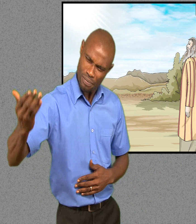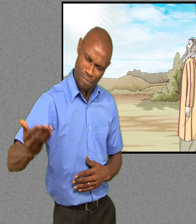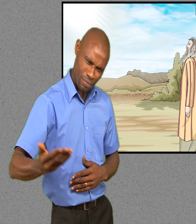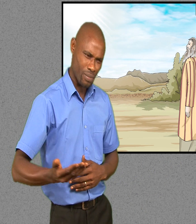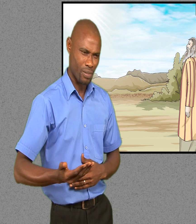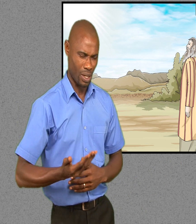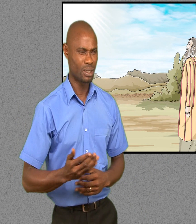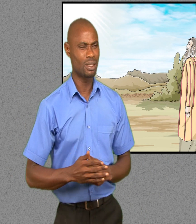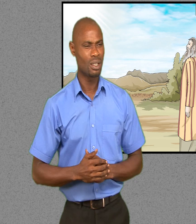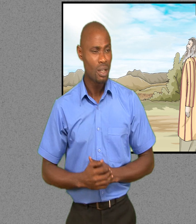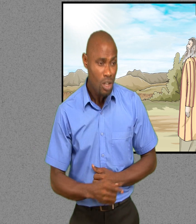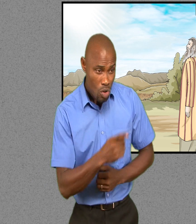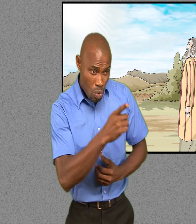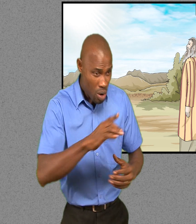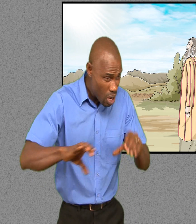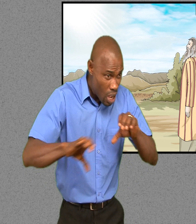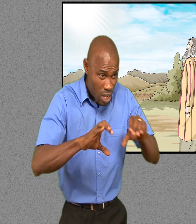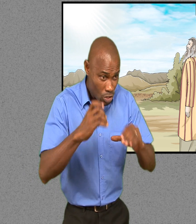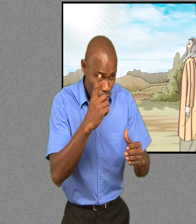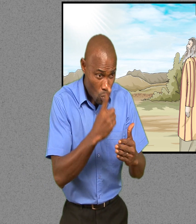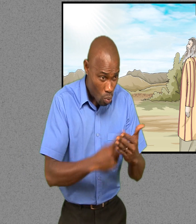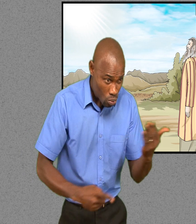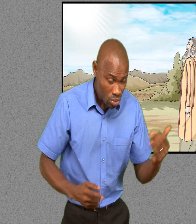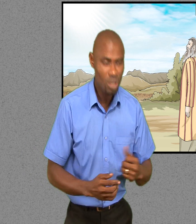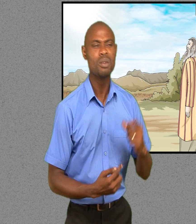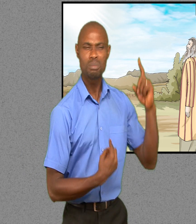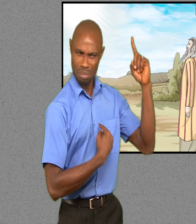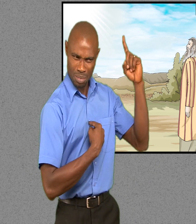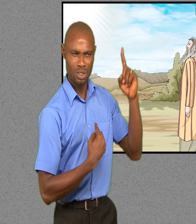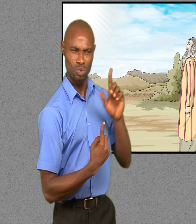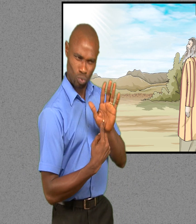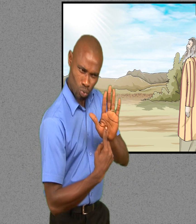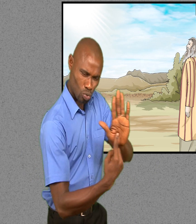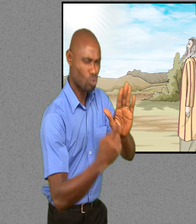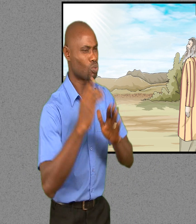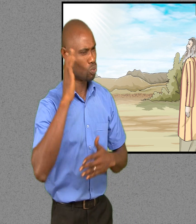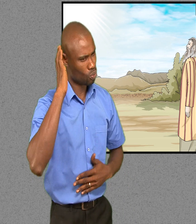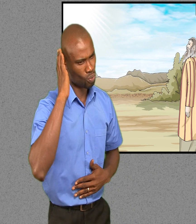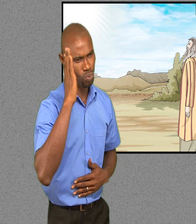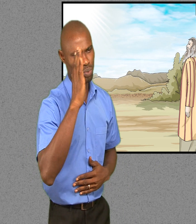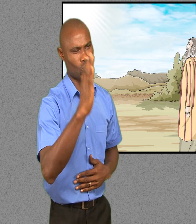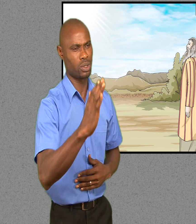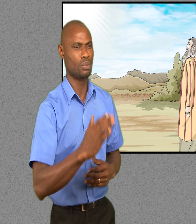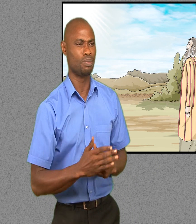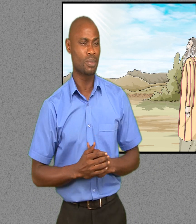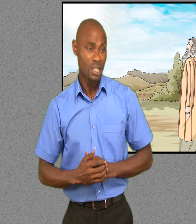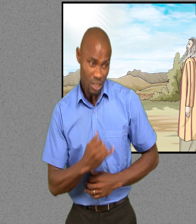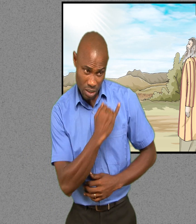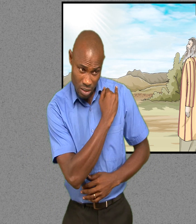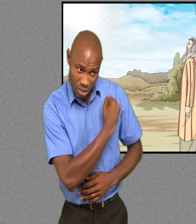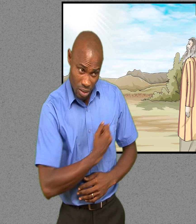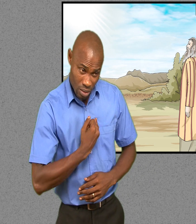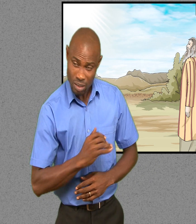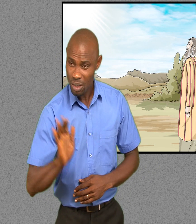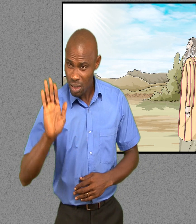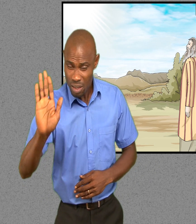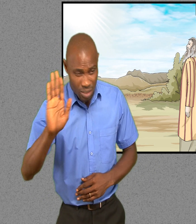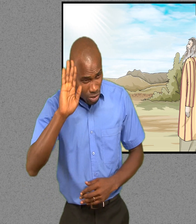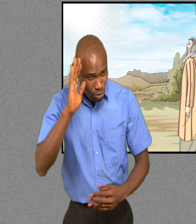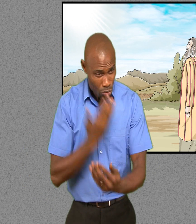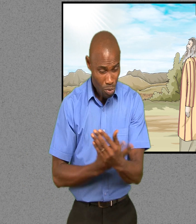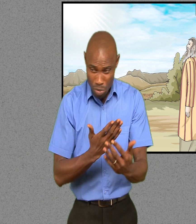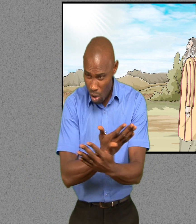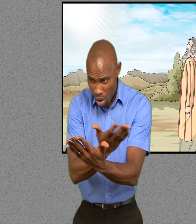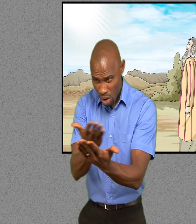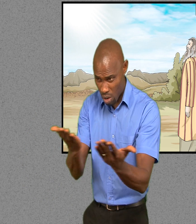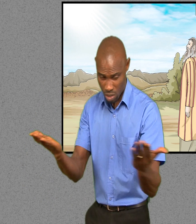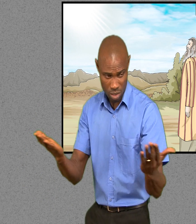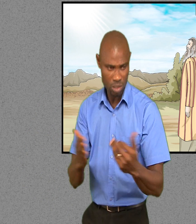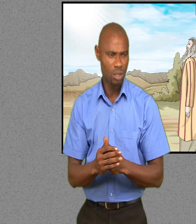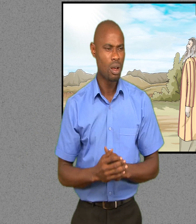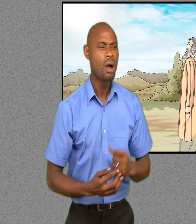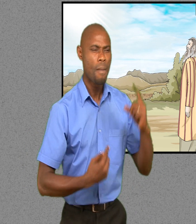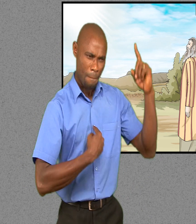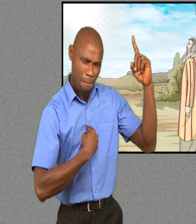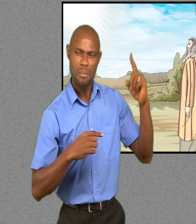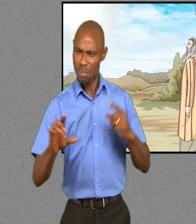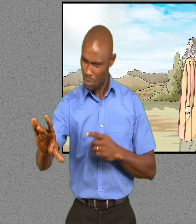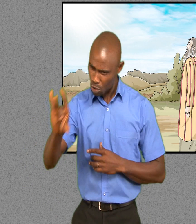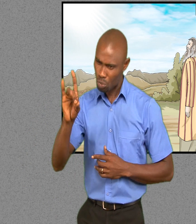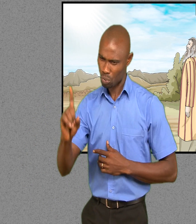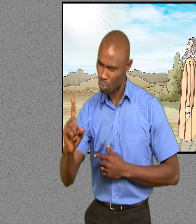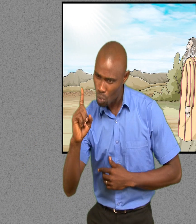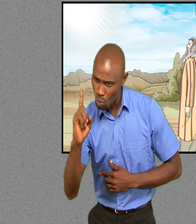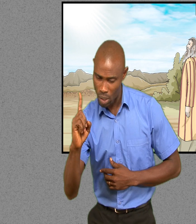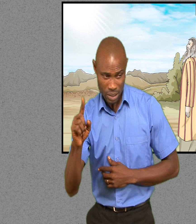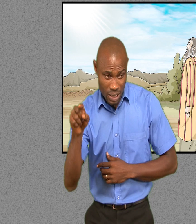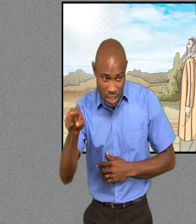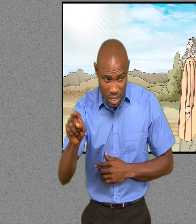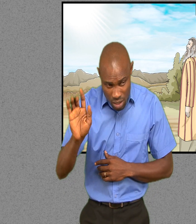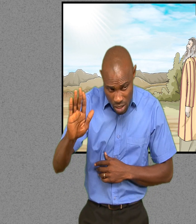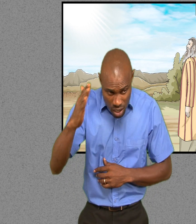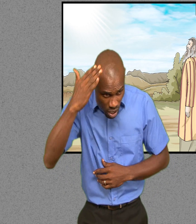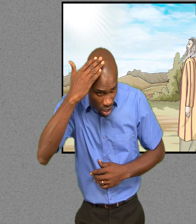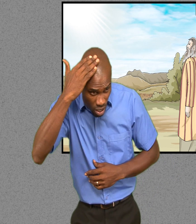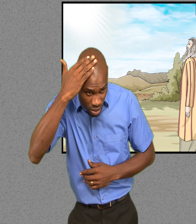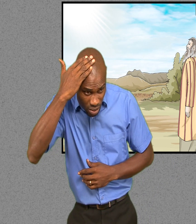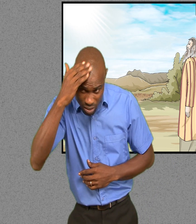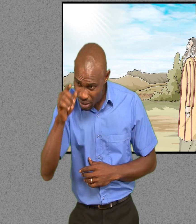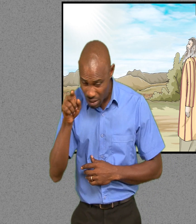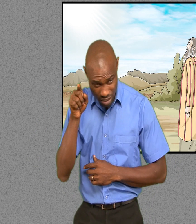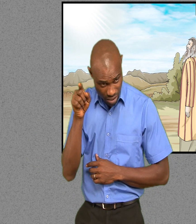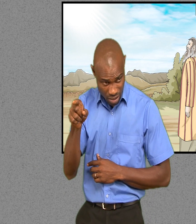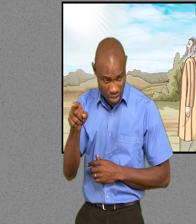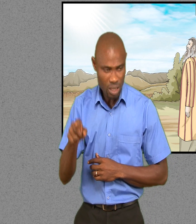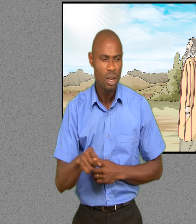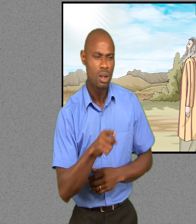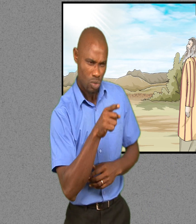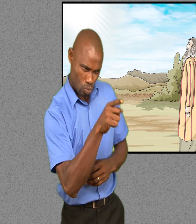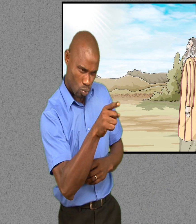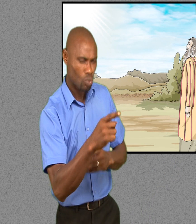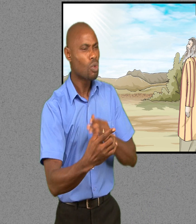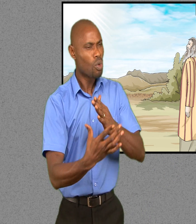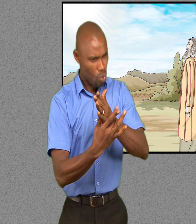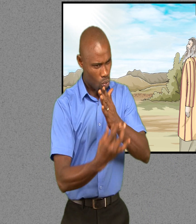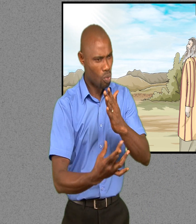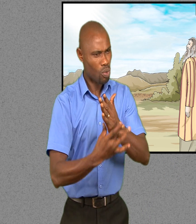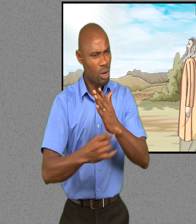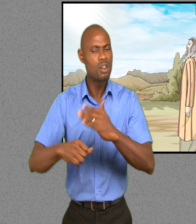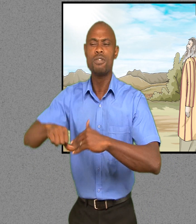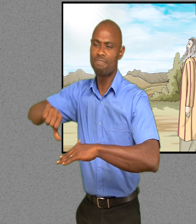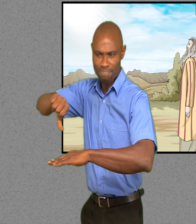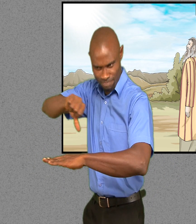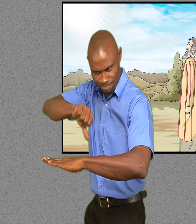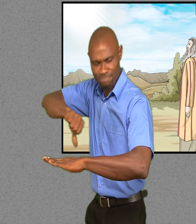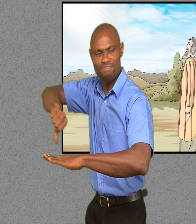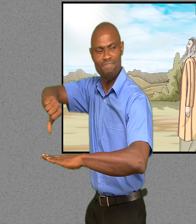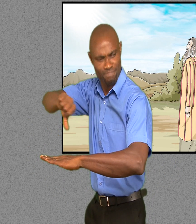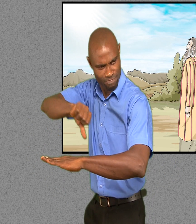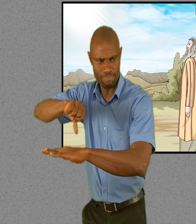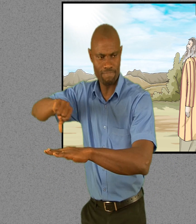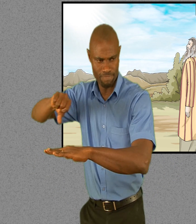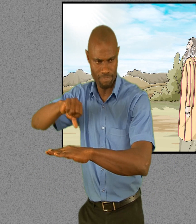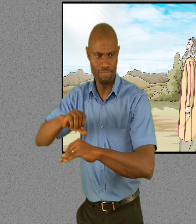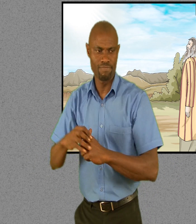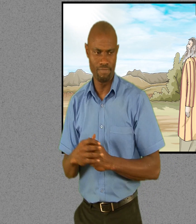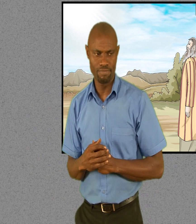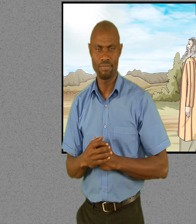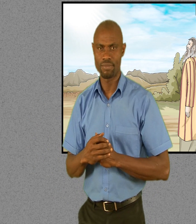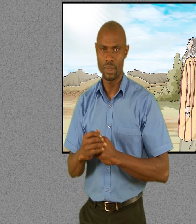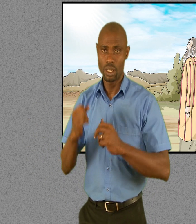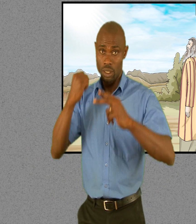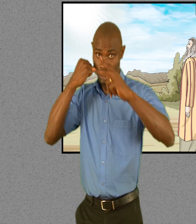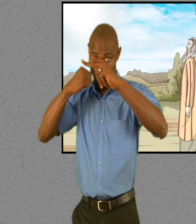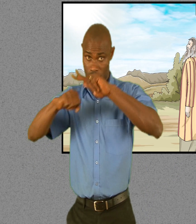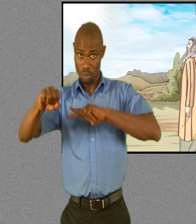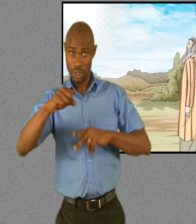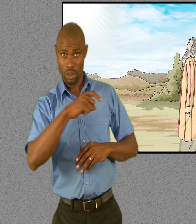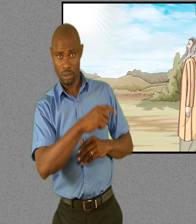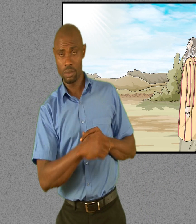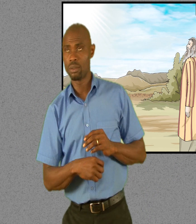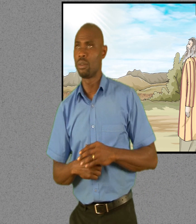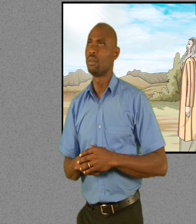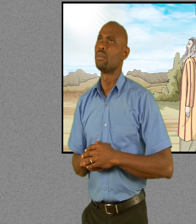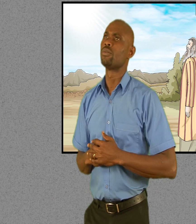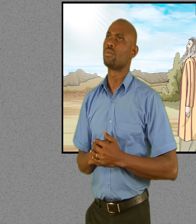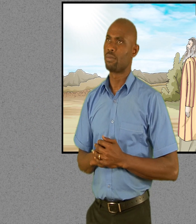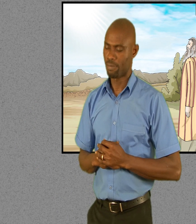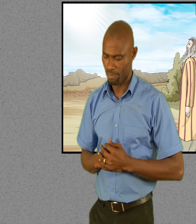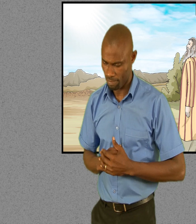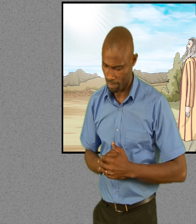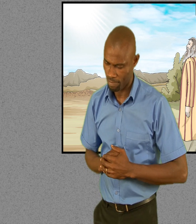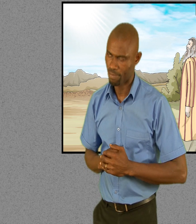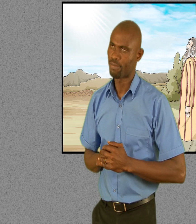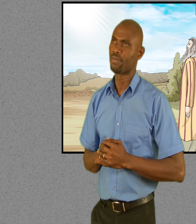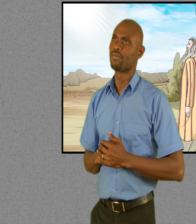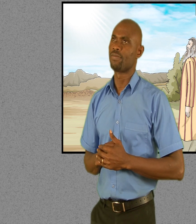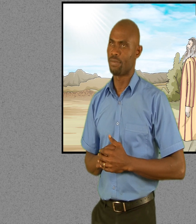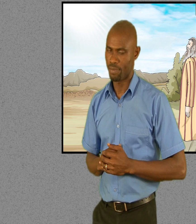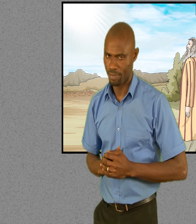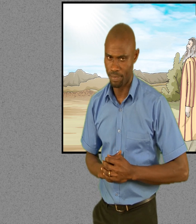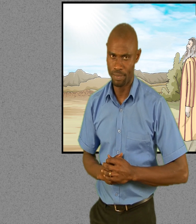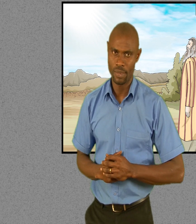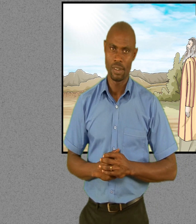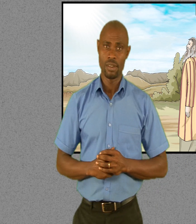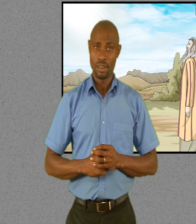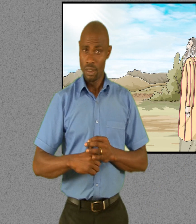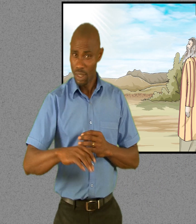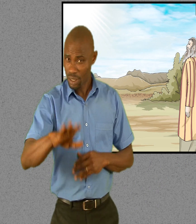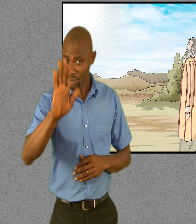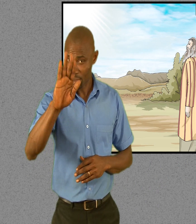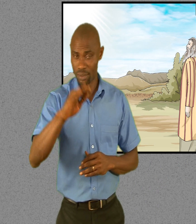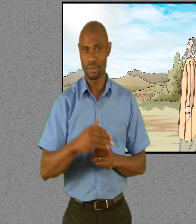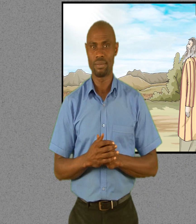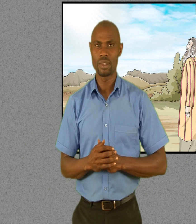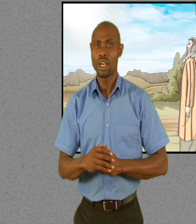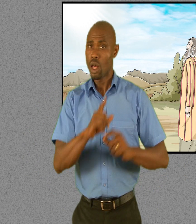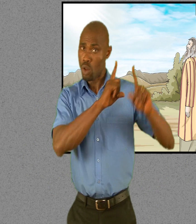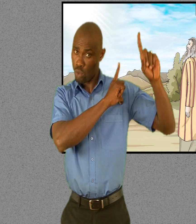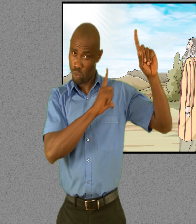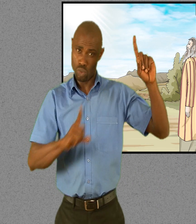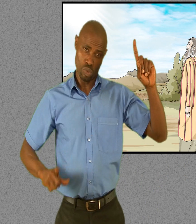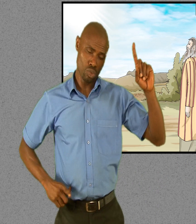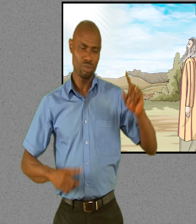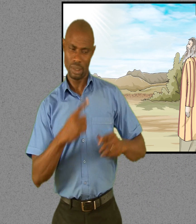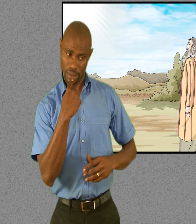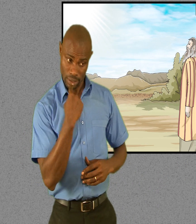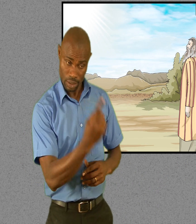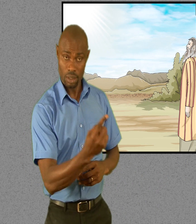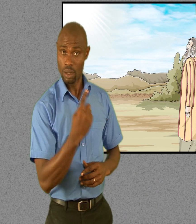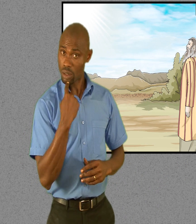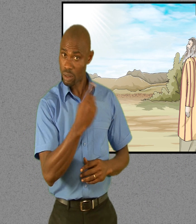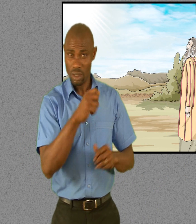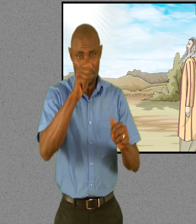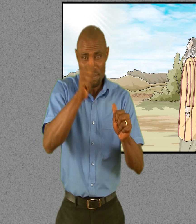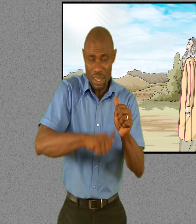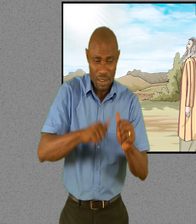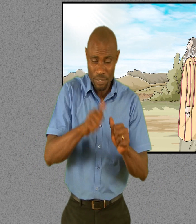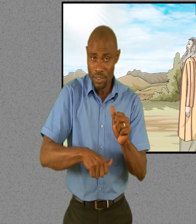Then invite Jesse to the sacrifice, and I will show you what you are to do.